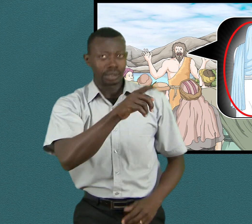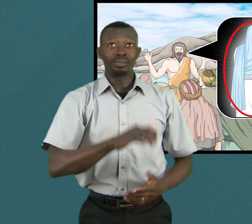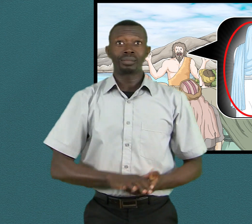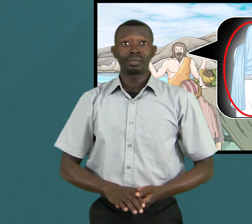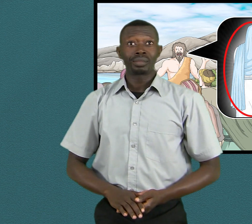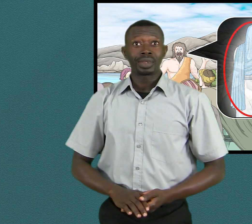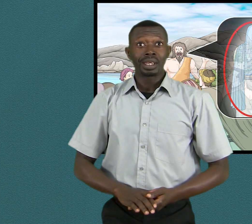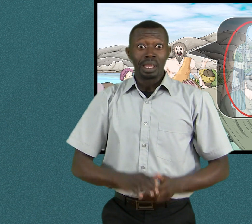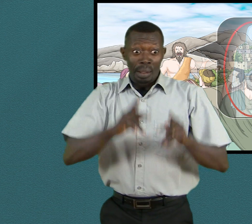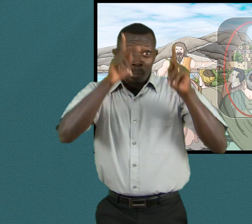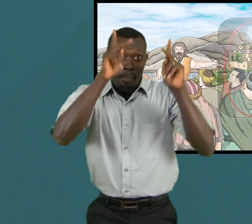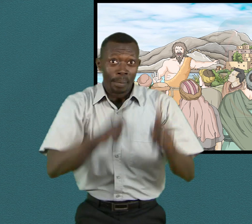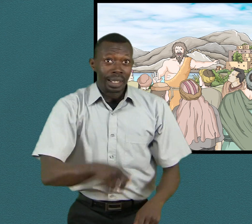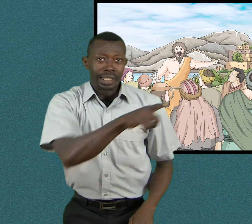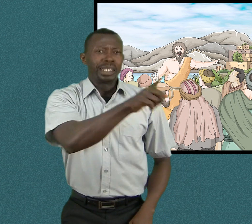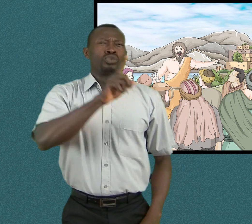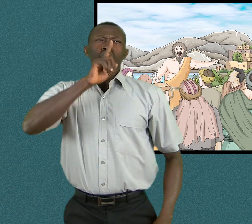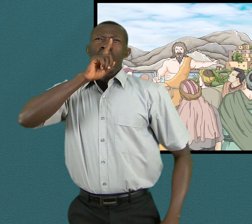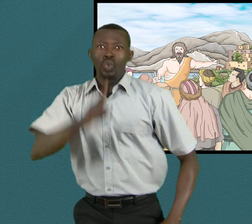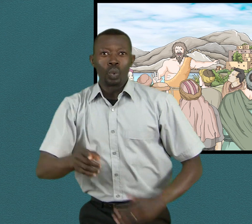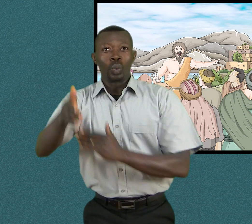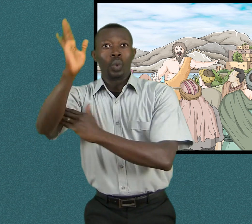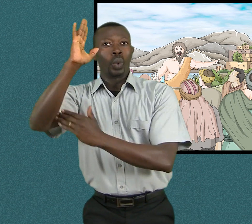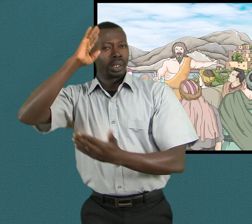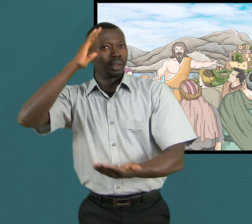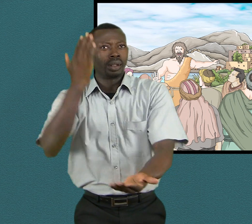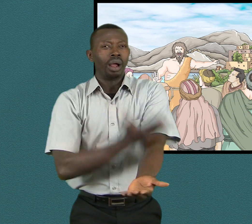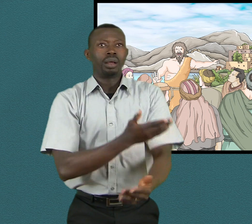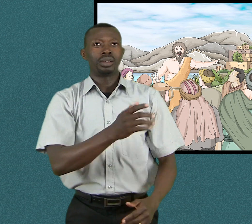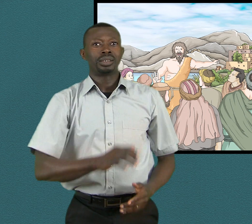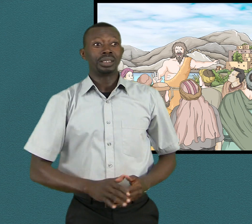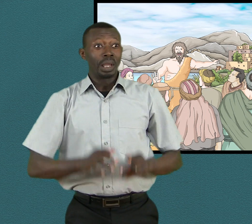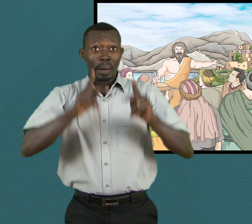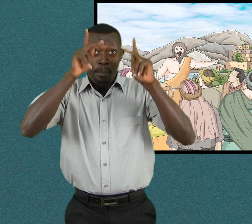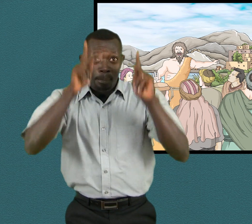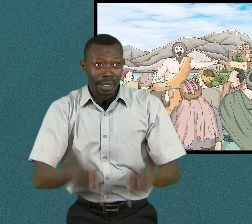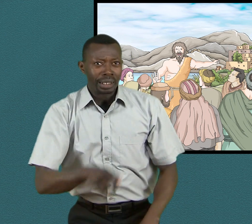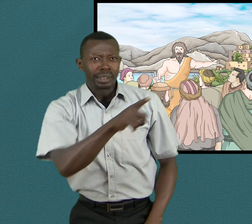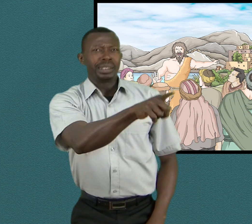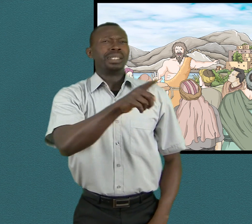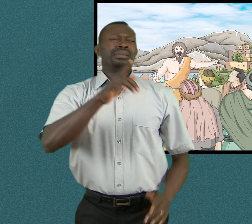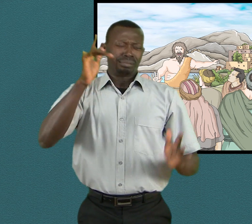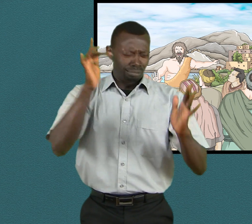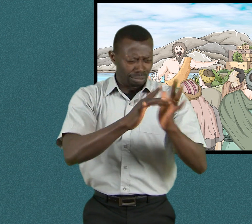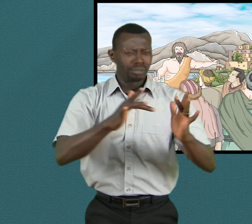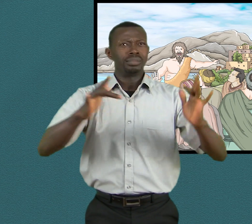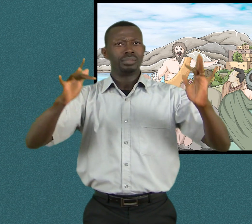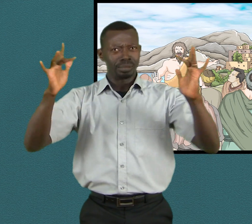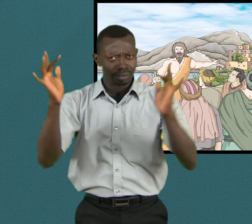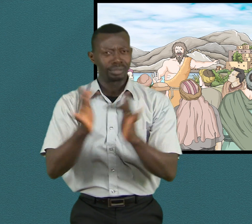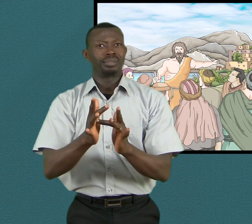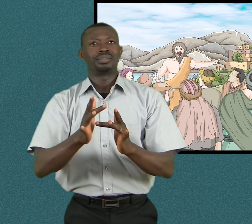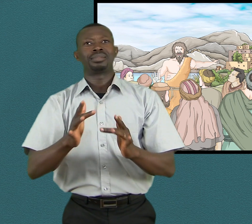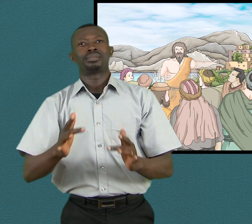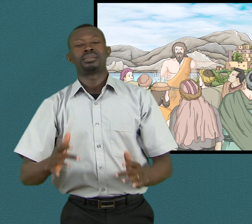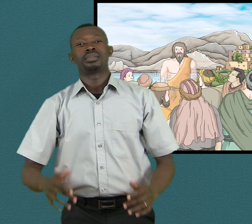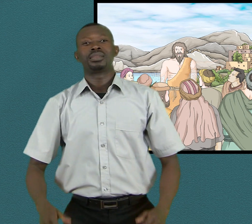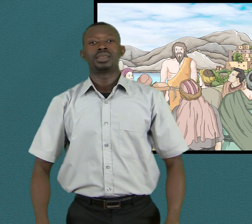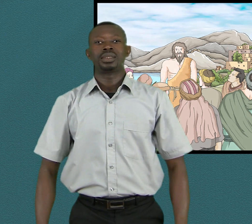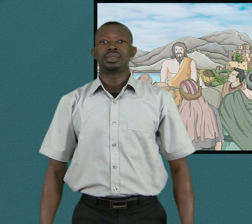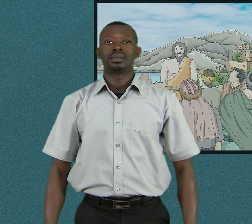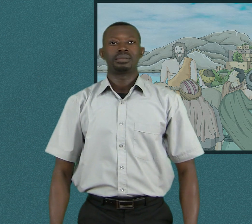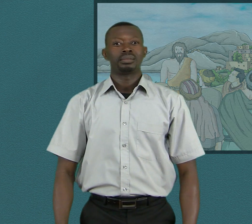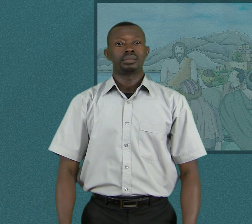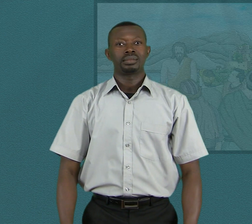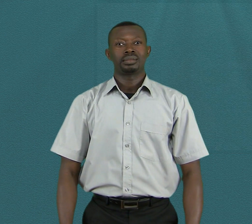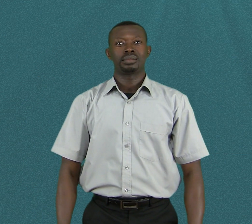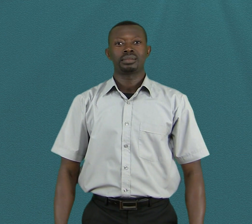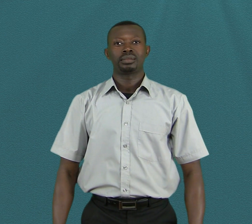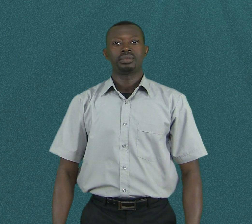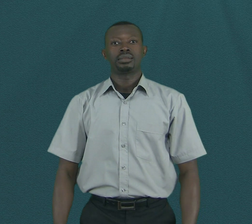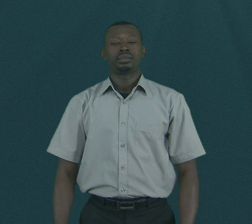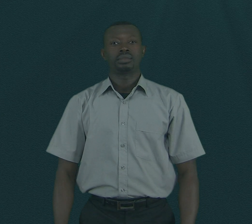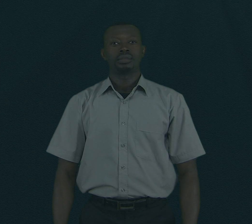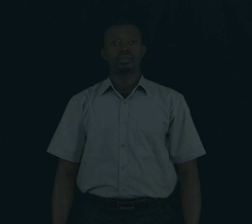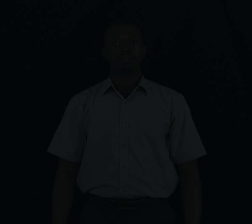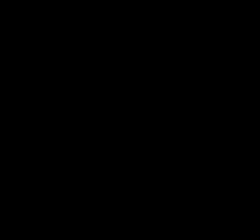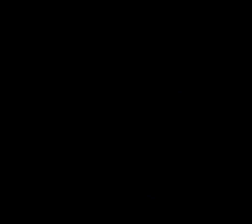I have seen and testified that this is the Son of God.”